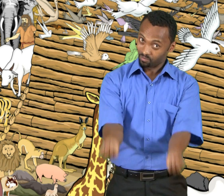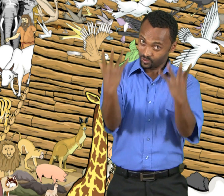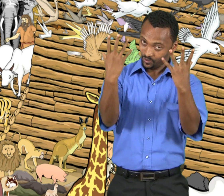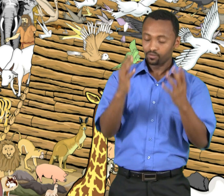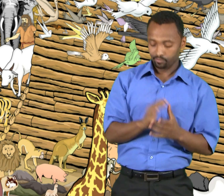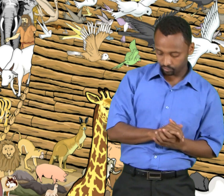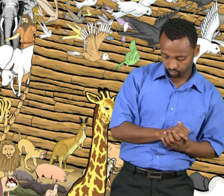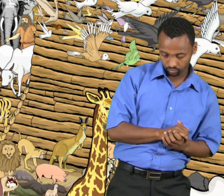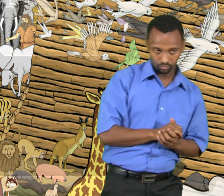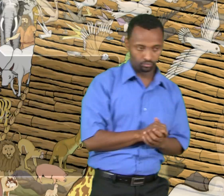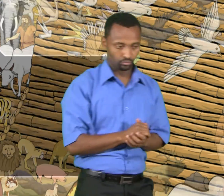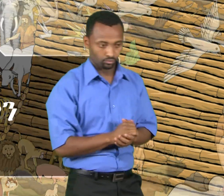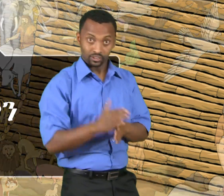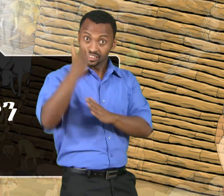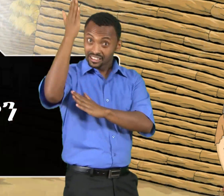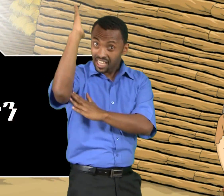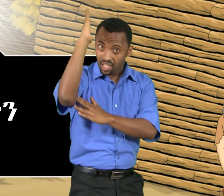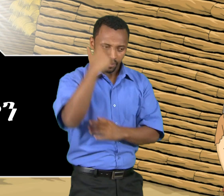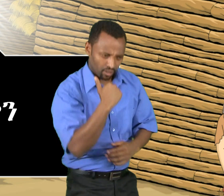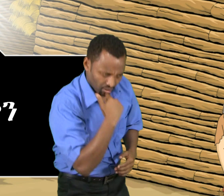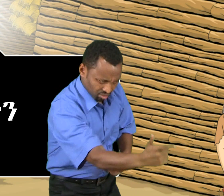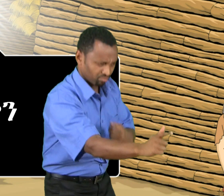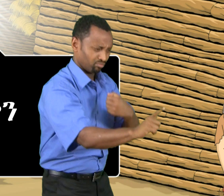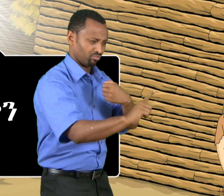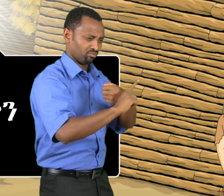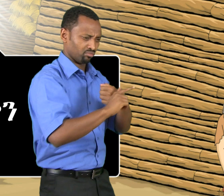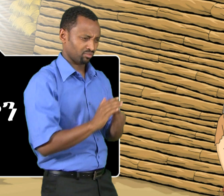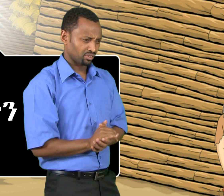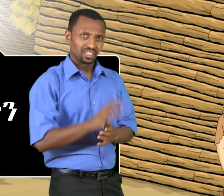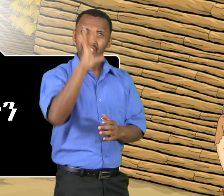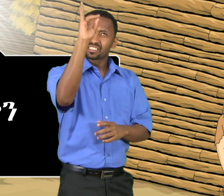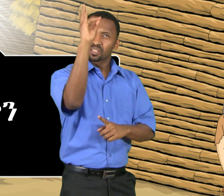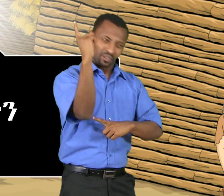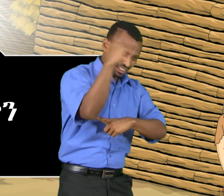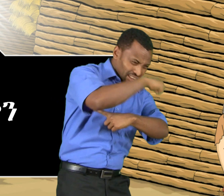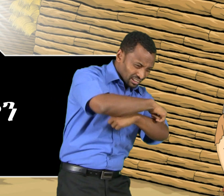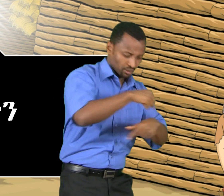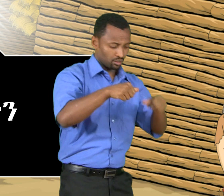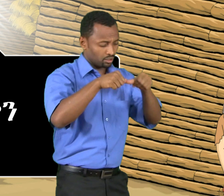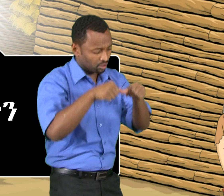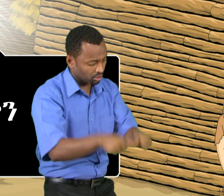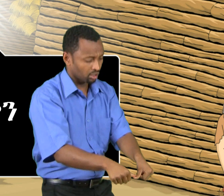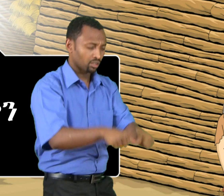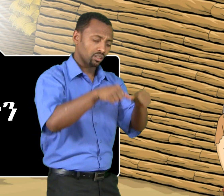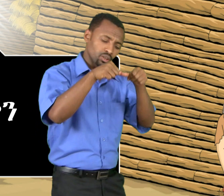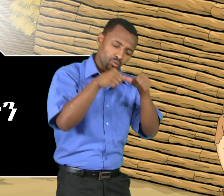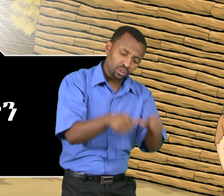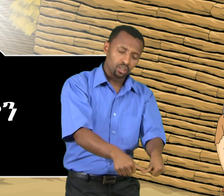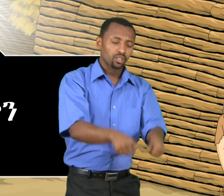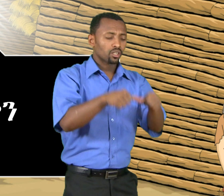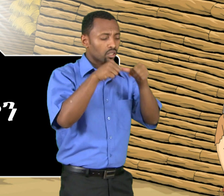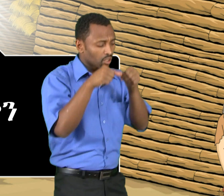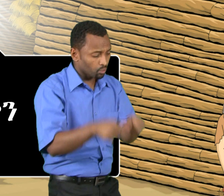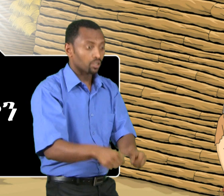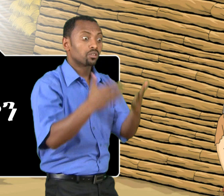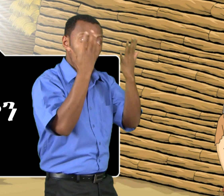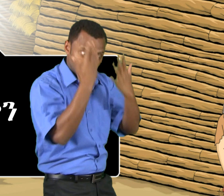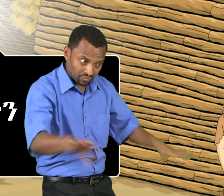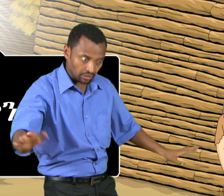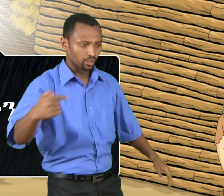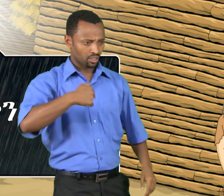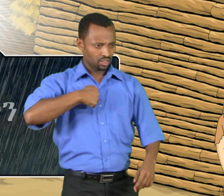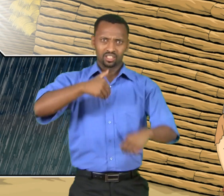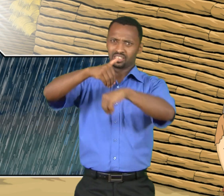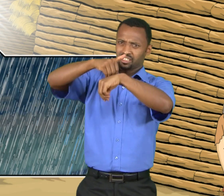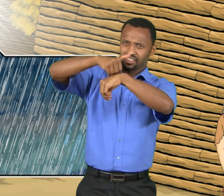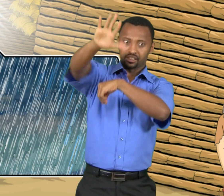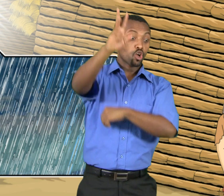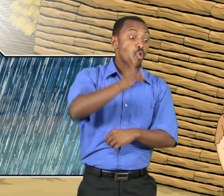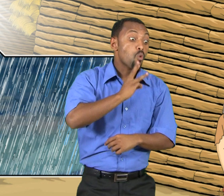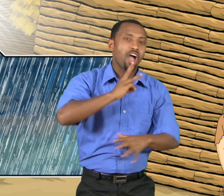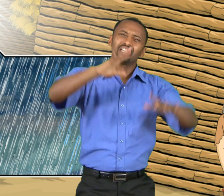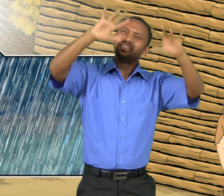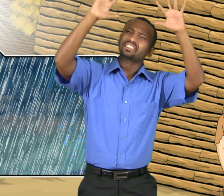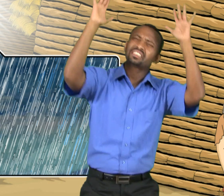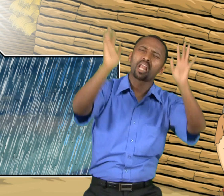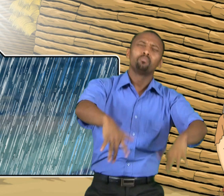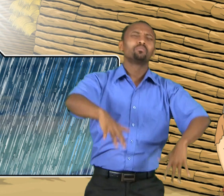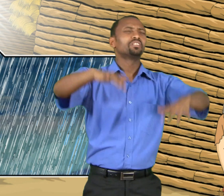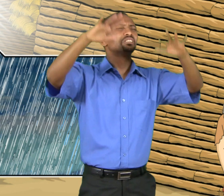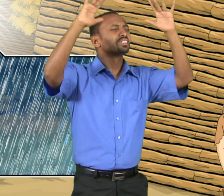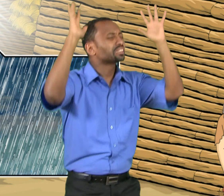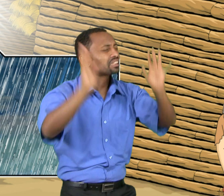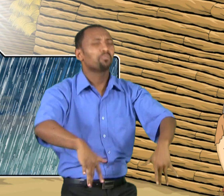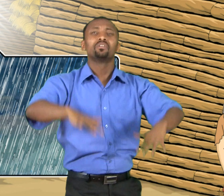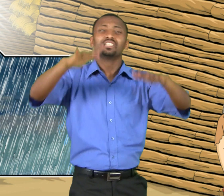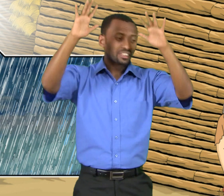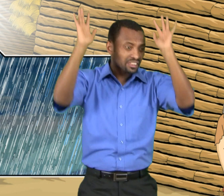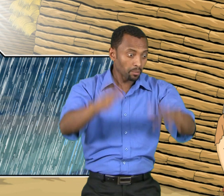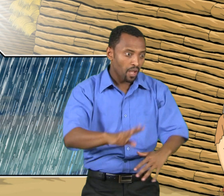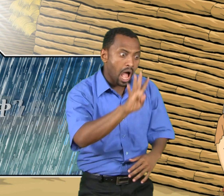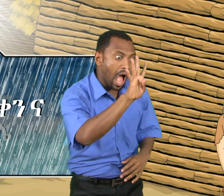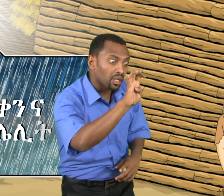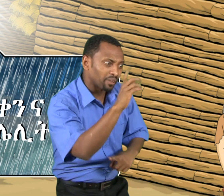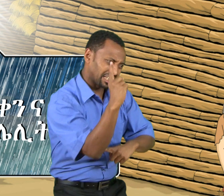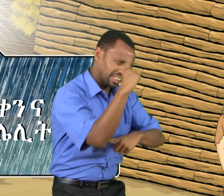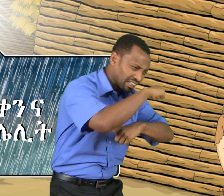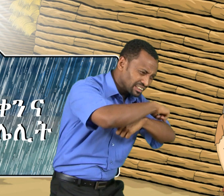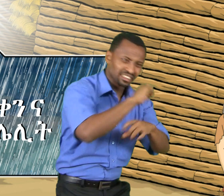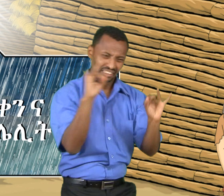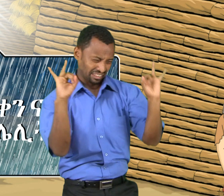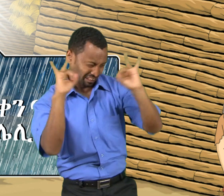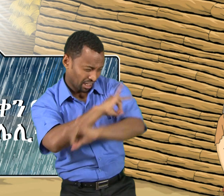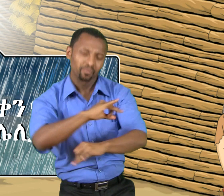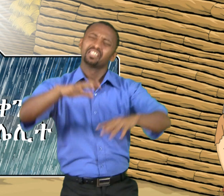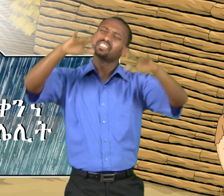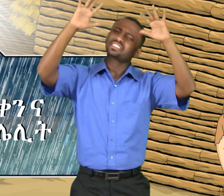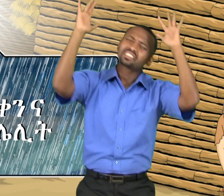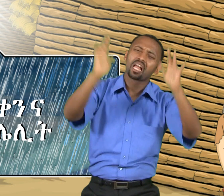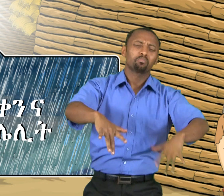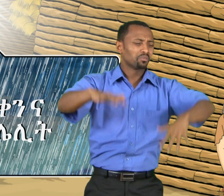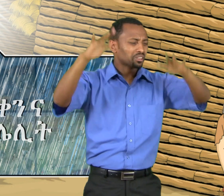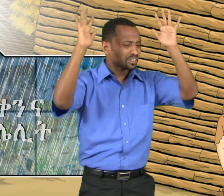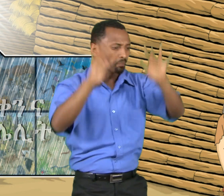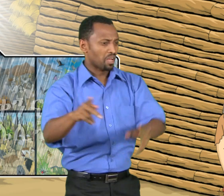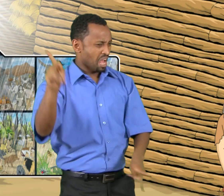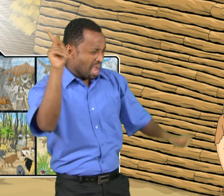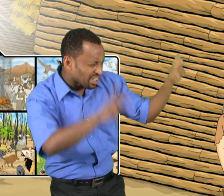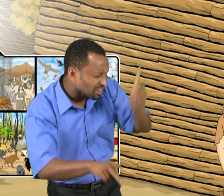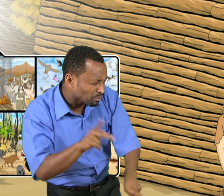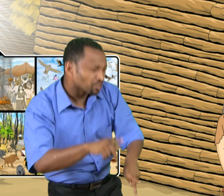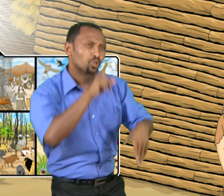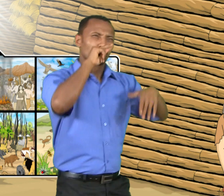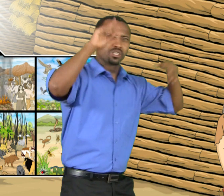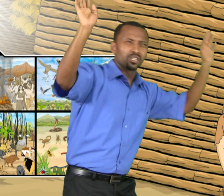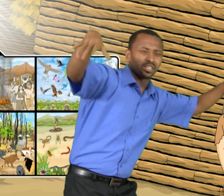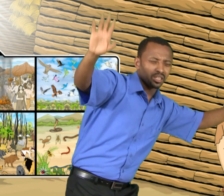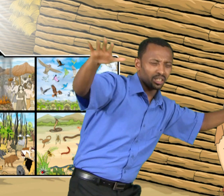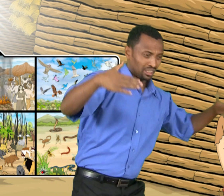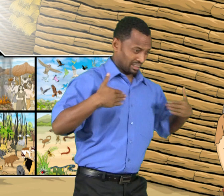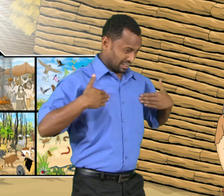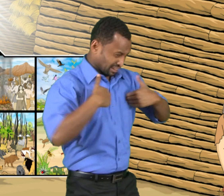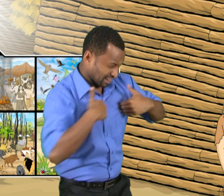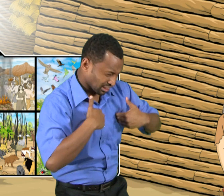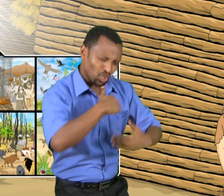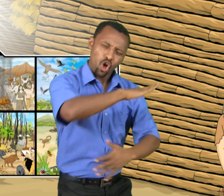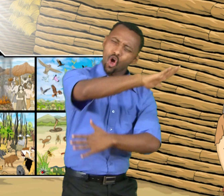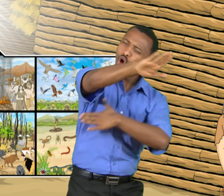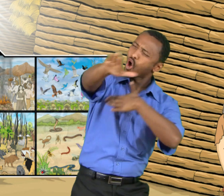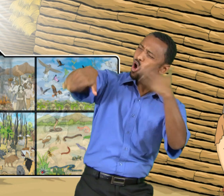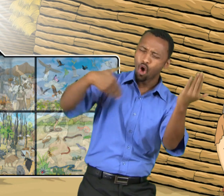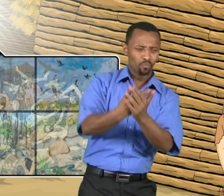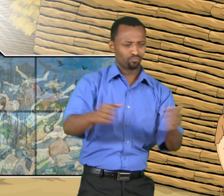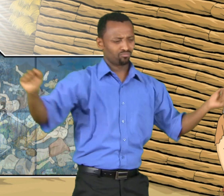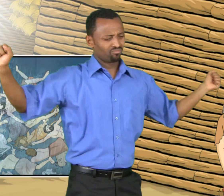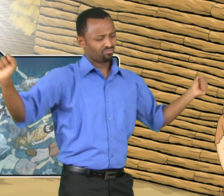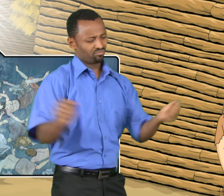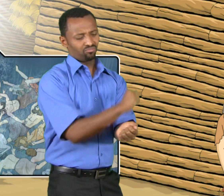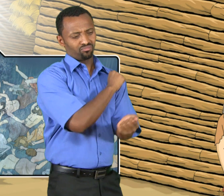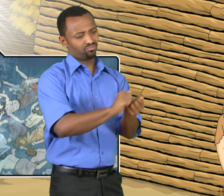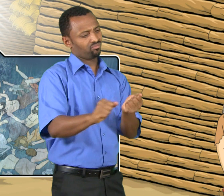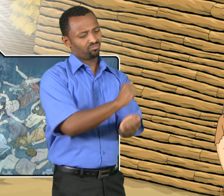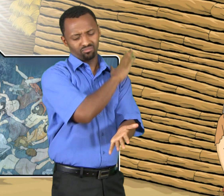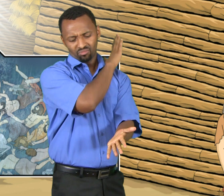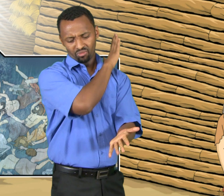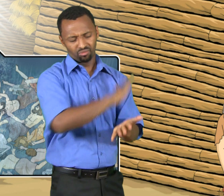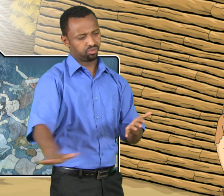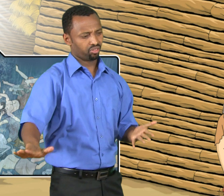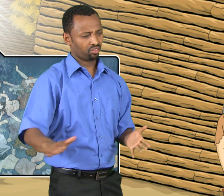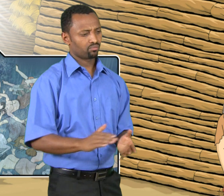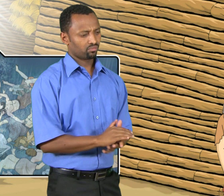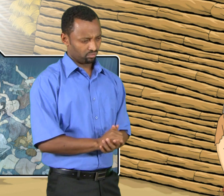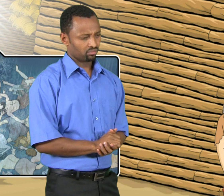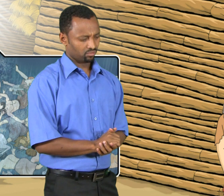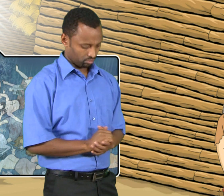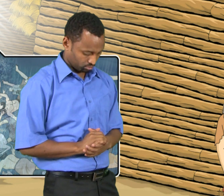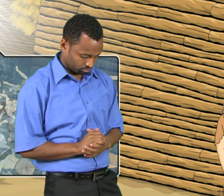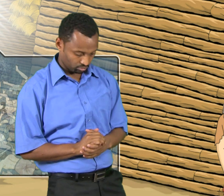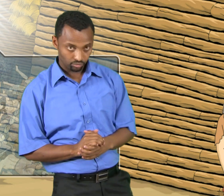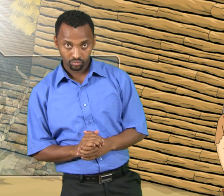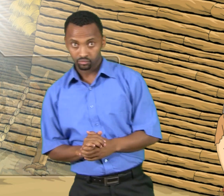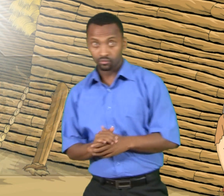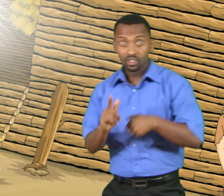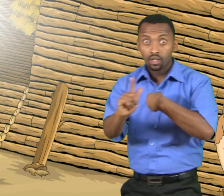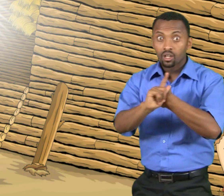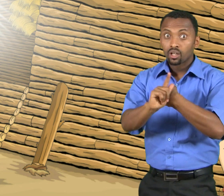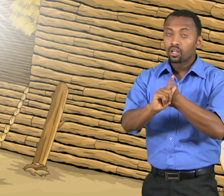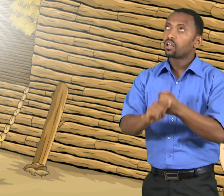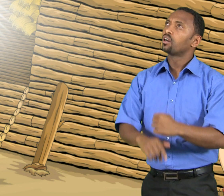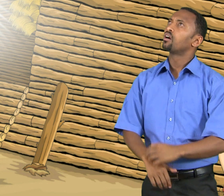For seven days from now I will send rain on the earth for forty days and forty nights, and I will wipe from the face of the earth every living thing I have made.”